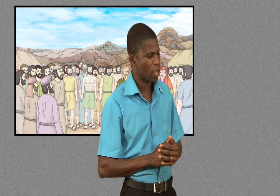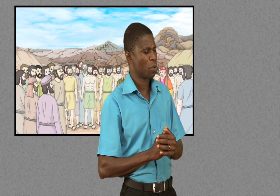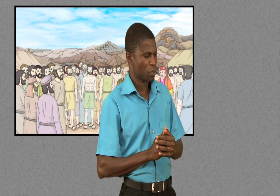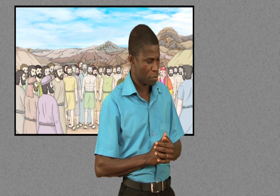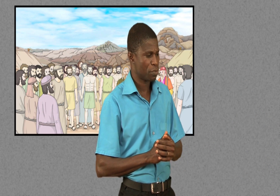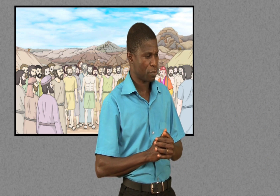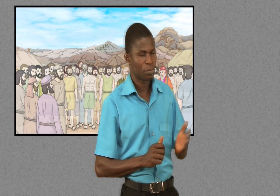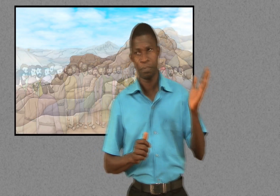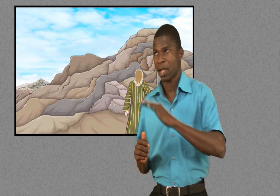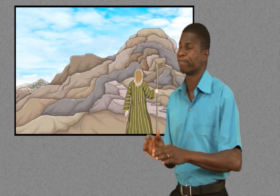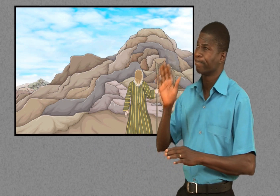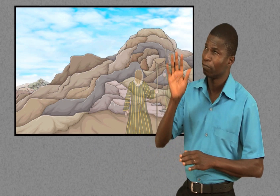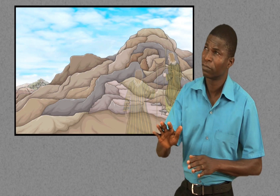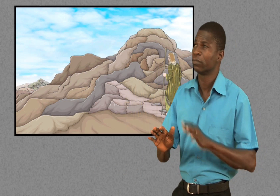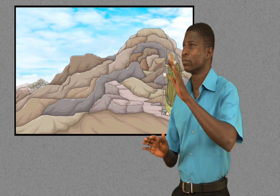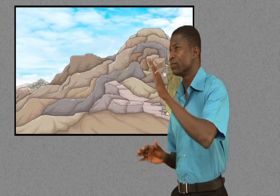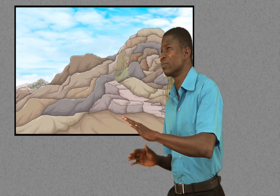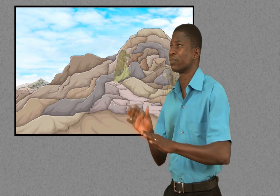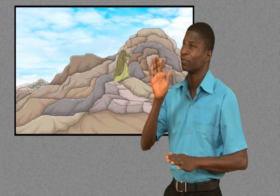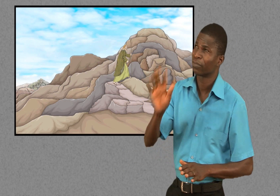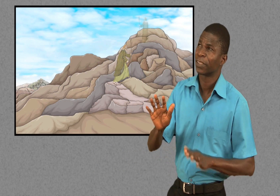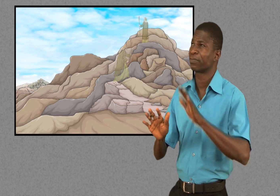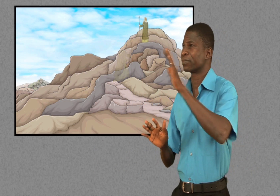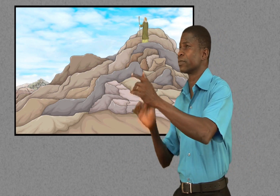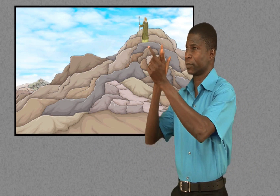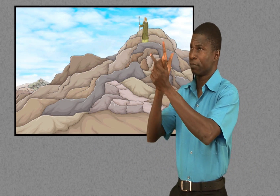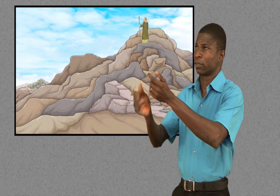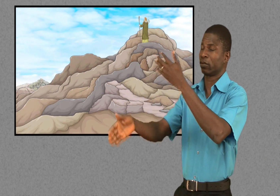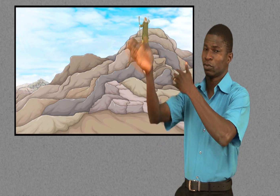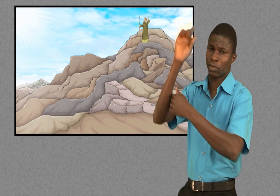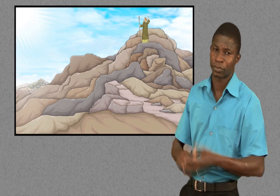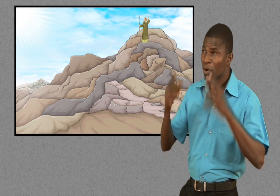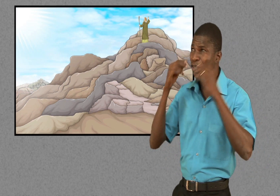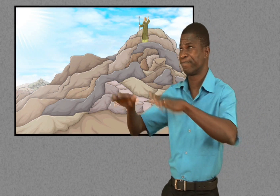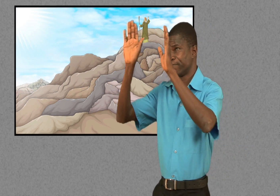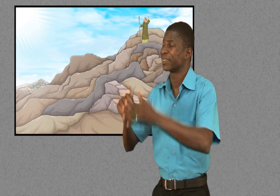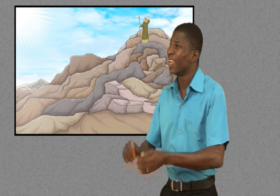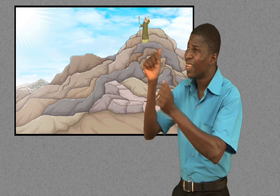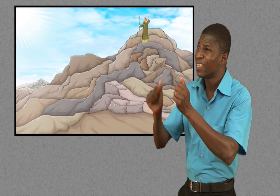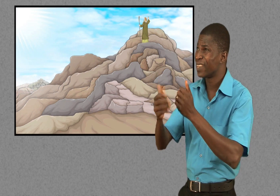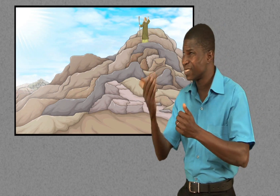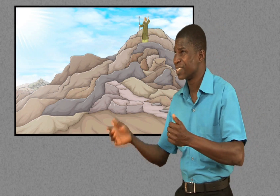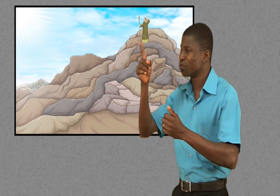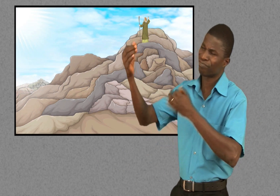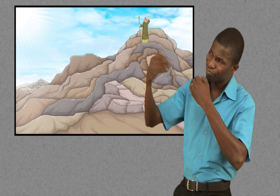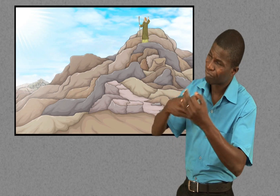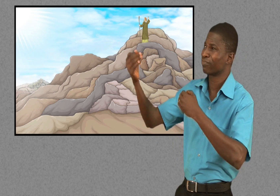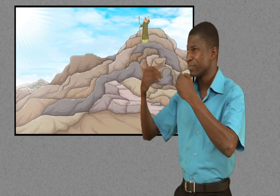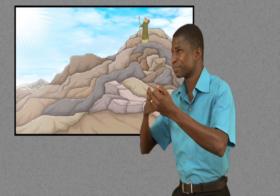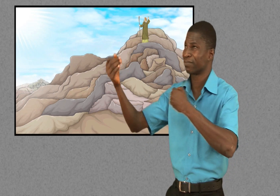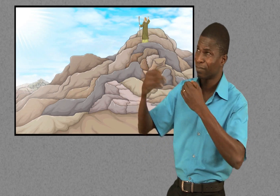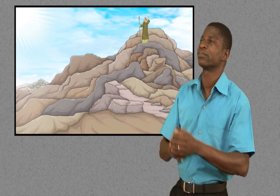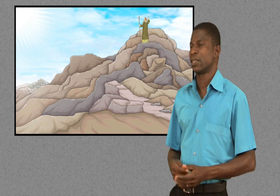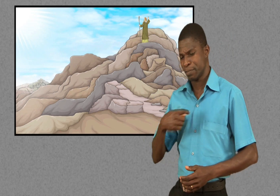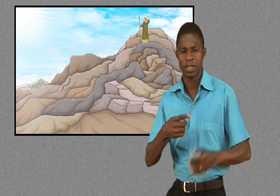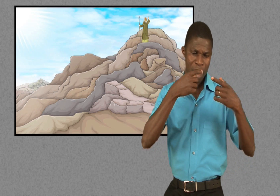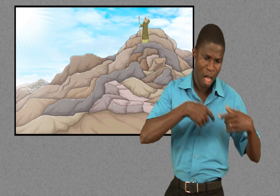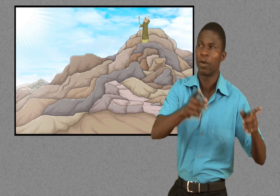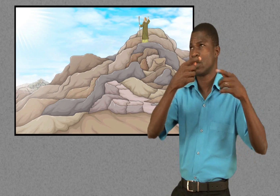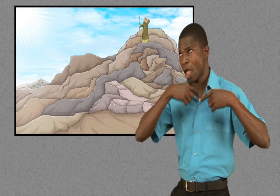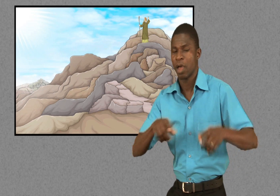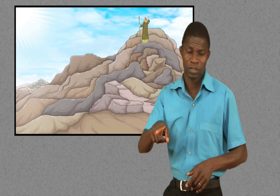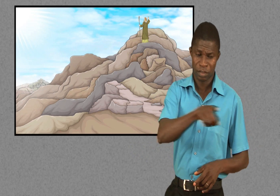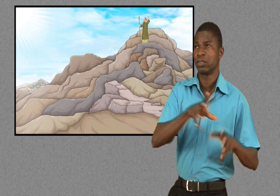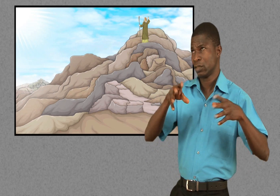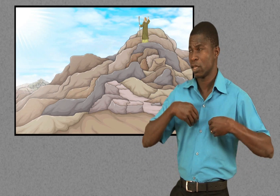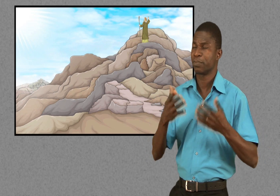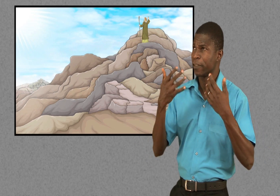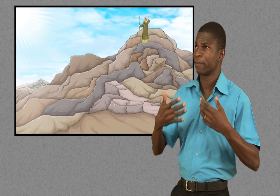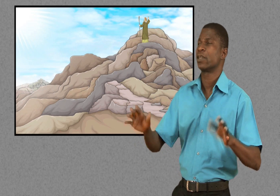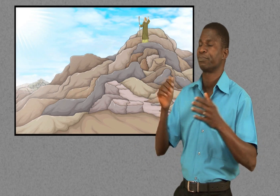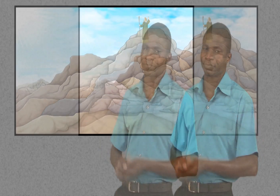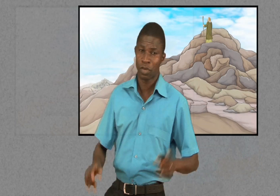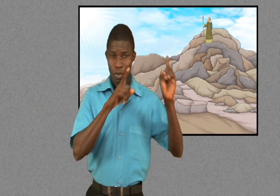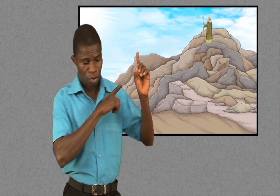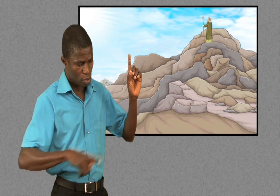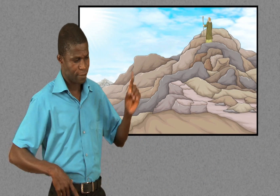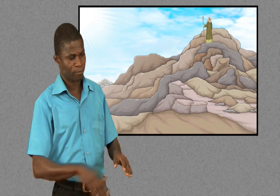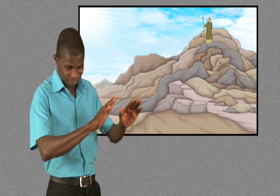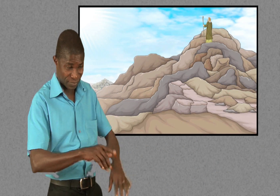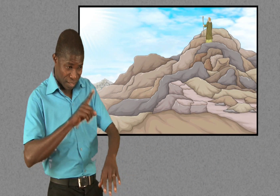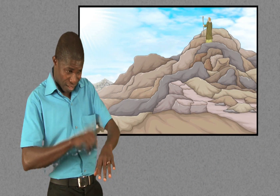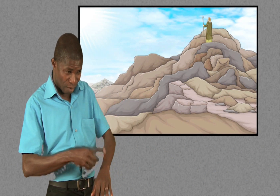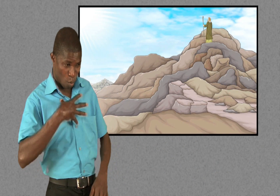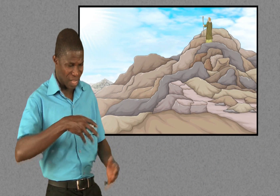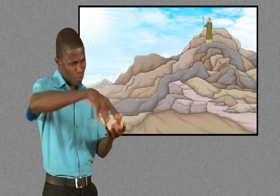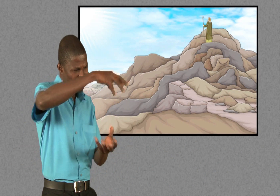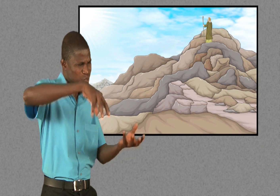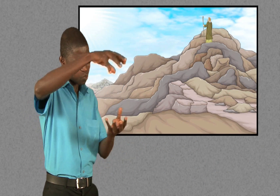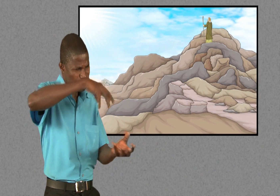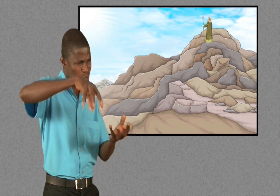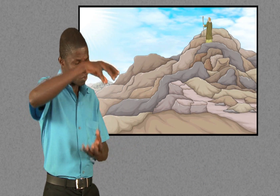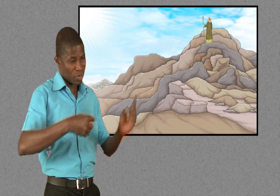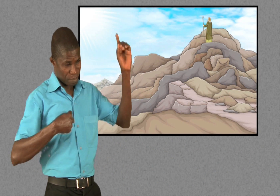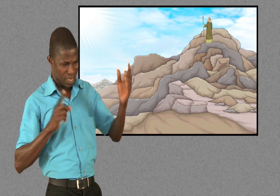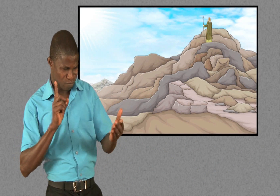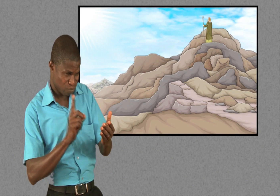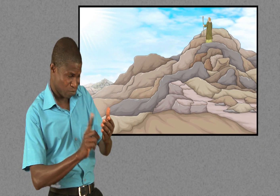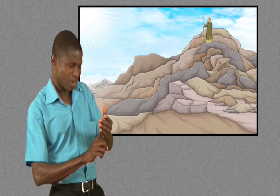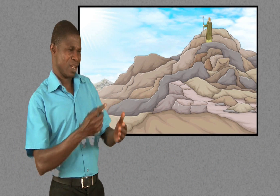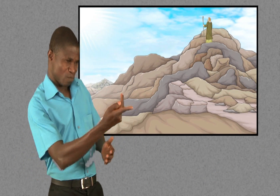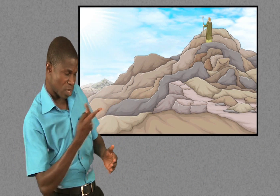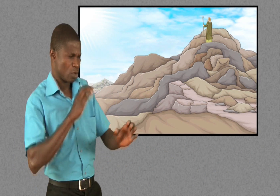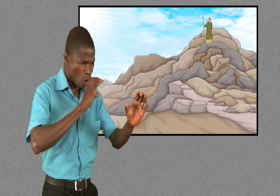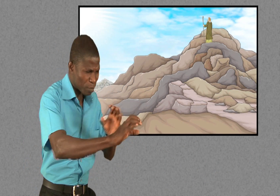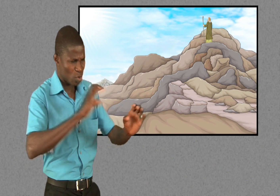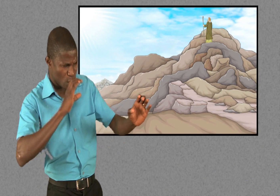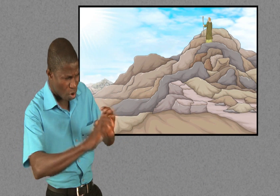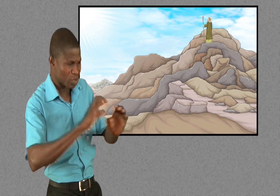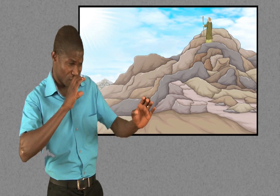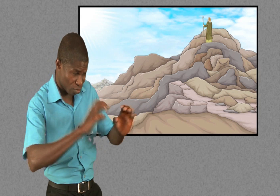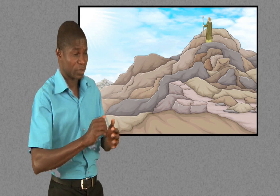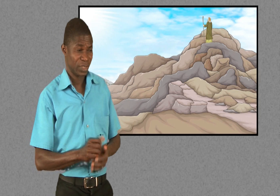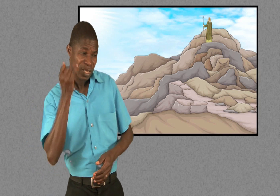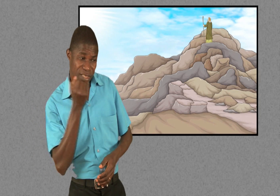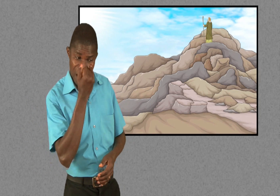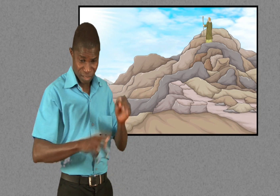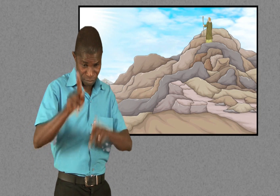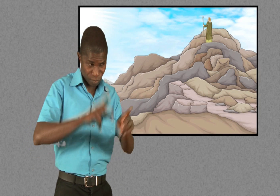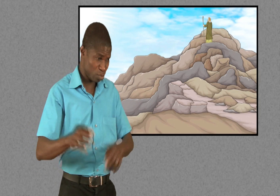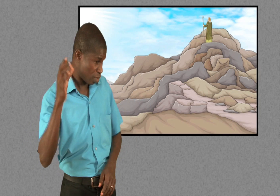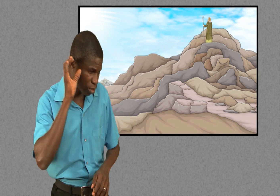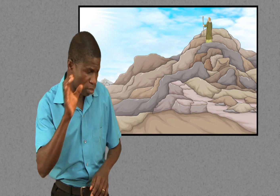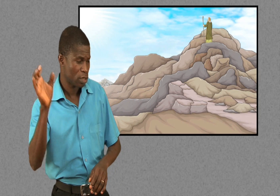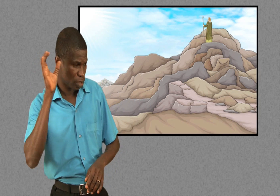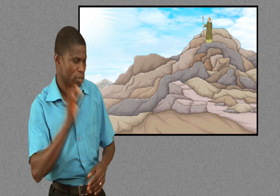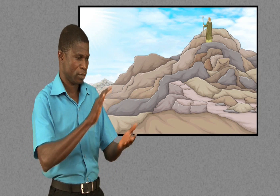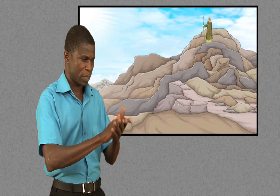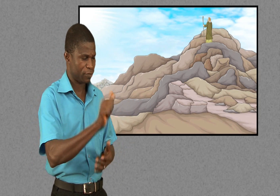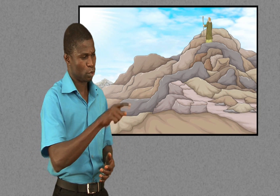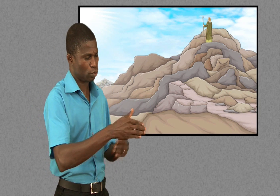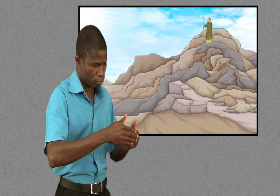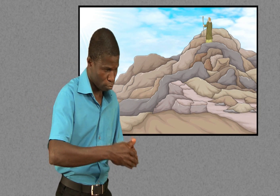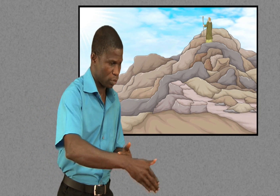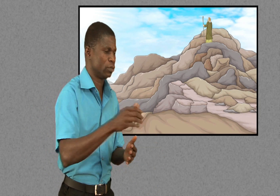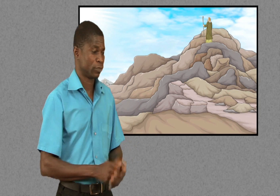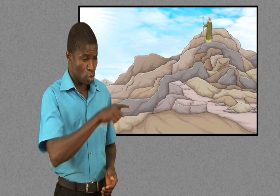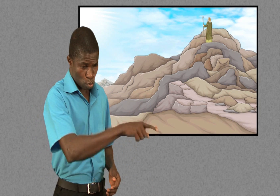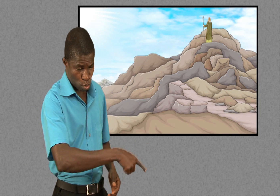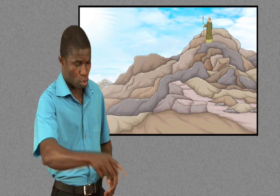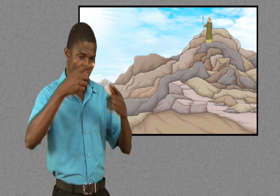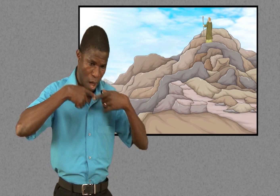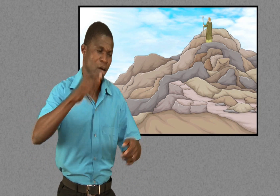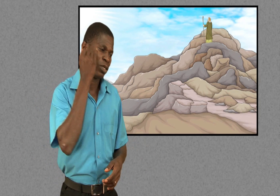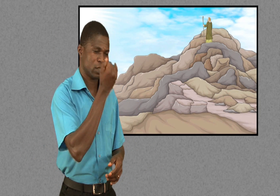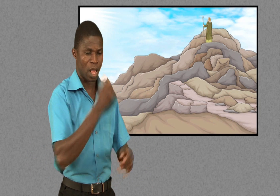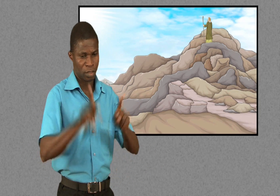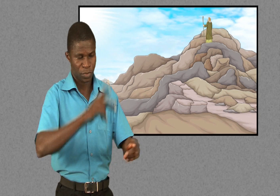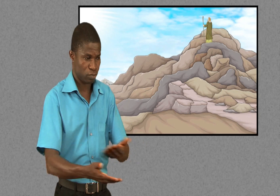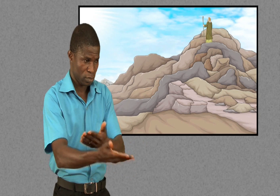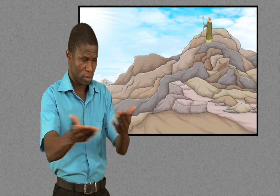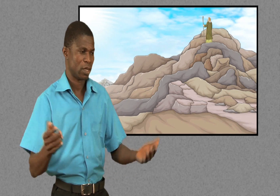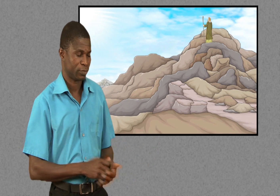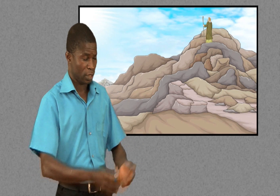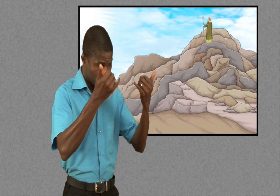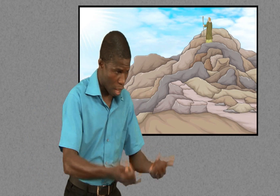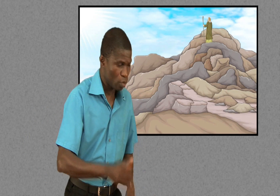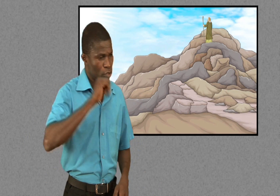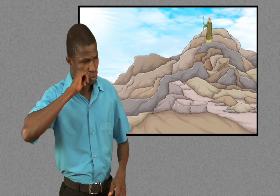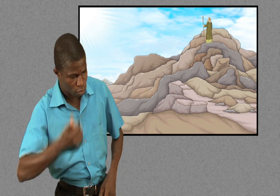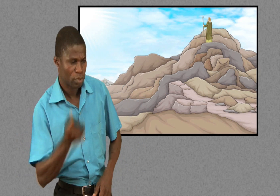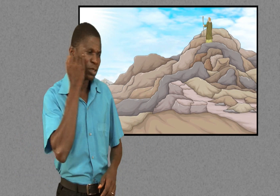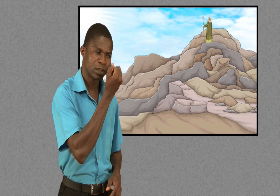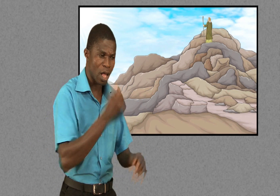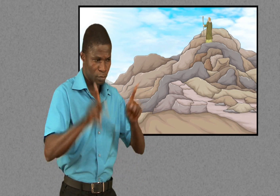So Moses brought their words back to the LORD. The LORD said to Moses, “Behold, I will come to you in a dense cloud, so that the people will hear when I speak with you, and they will always put their trust in you.”